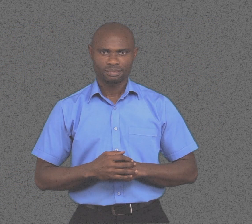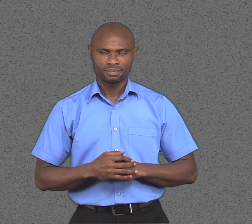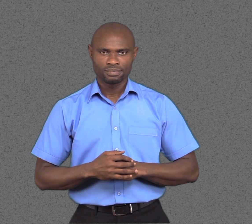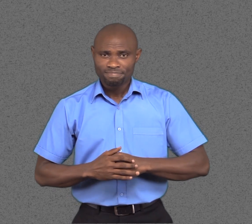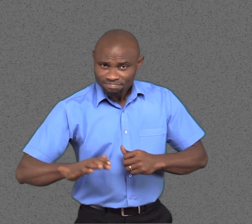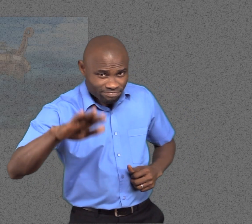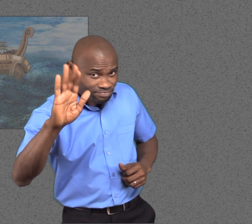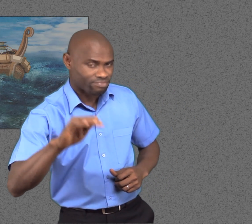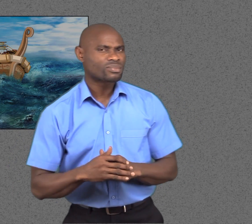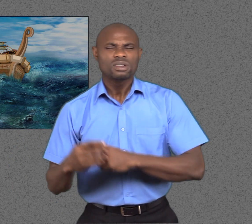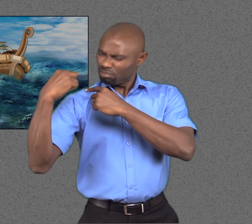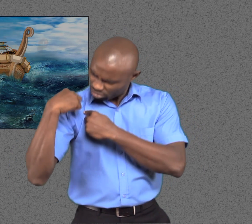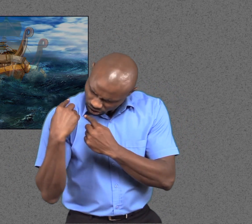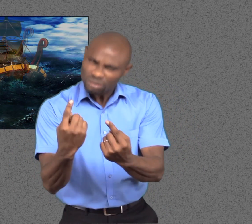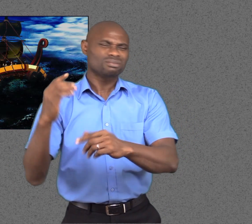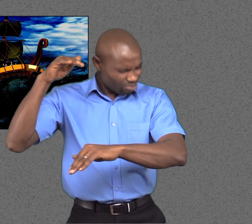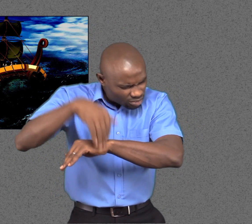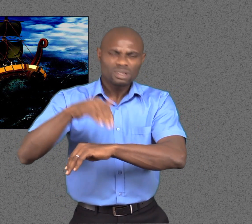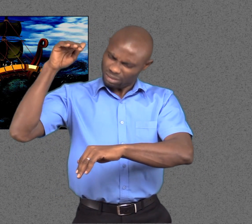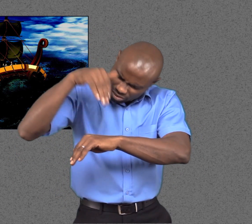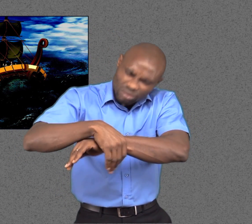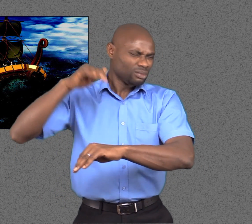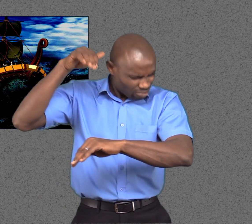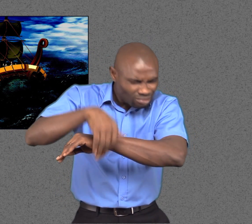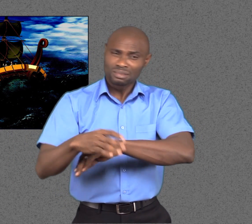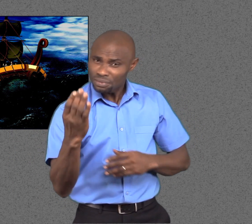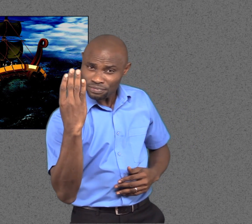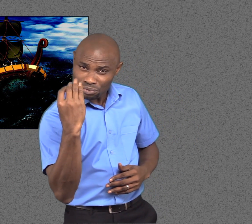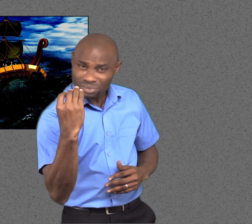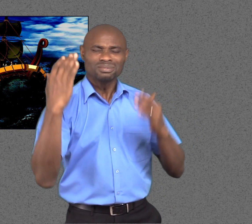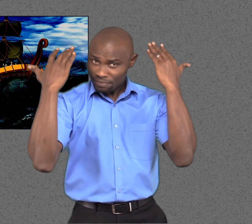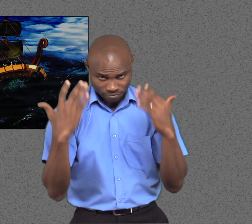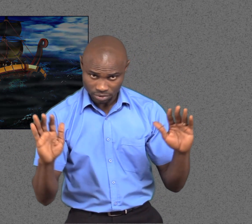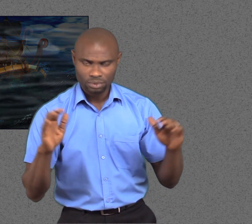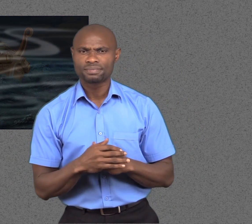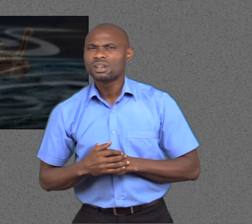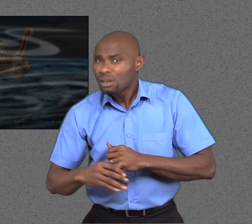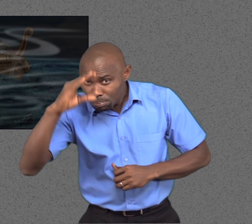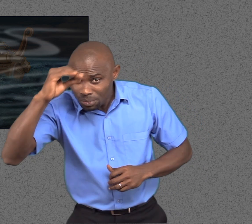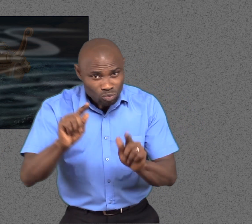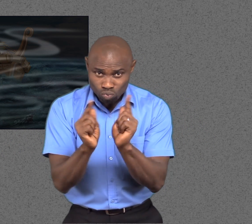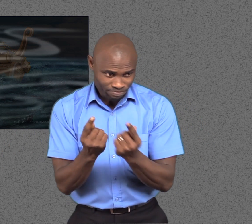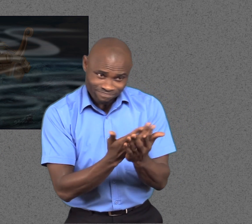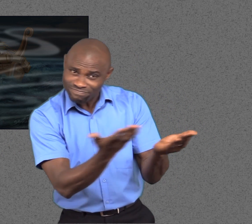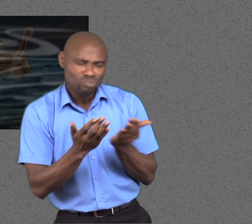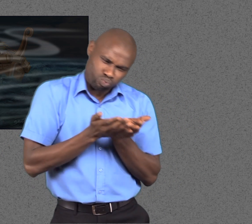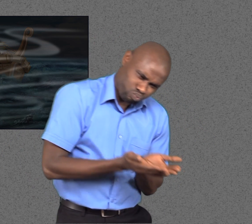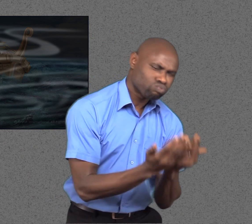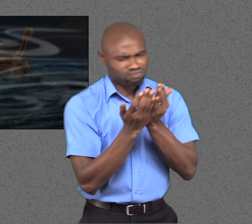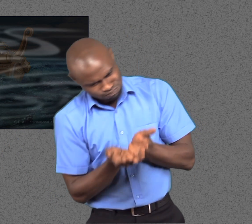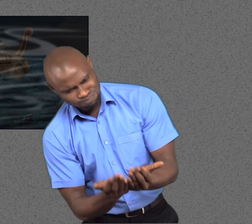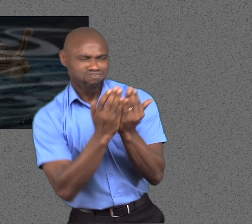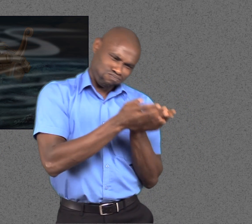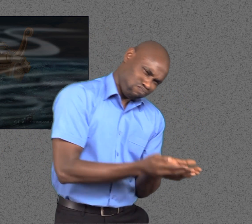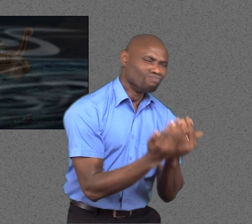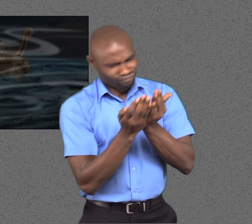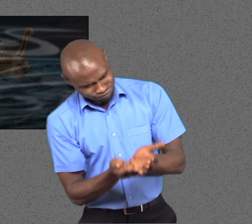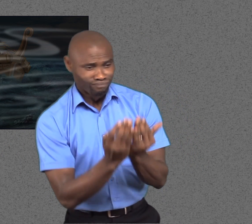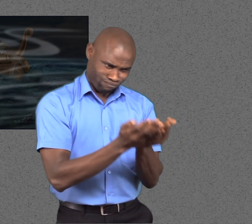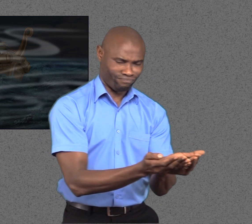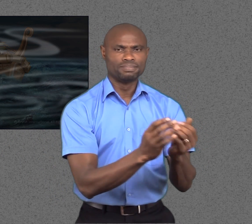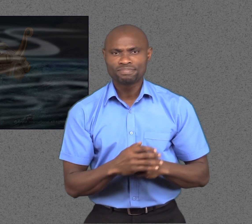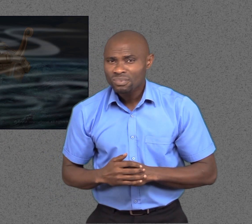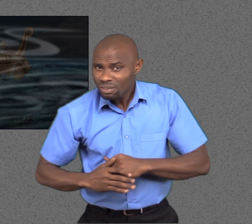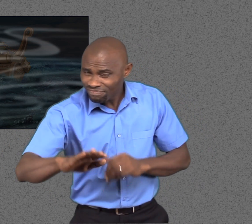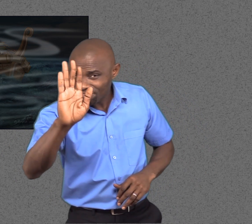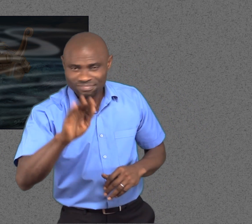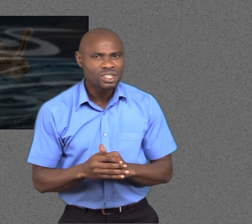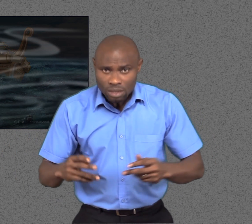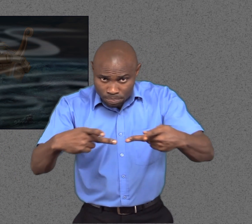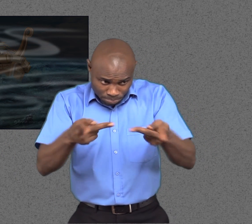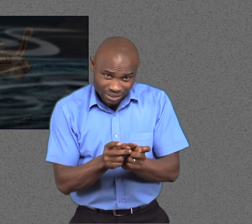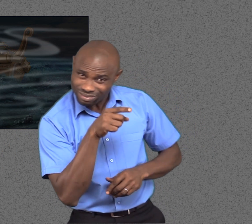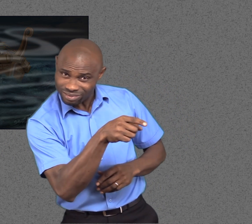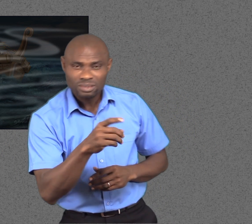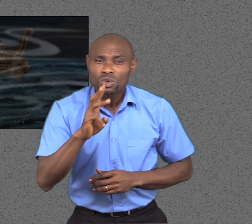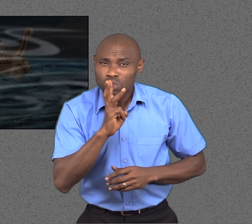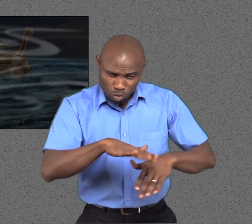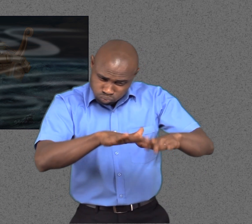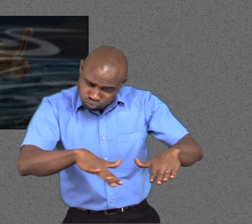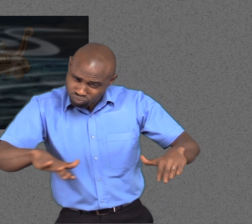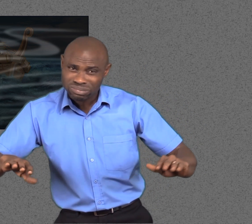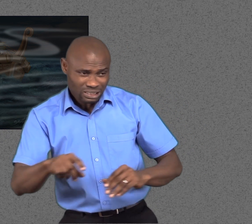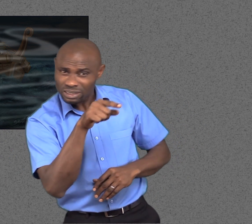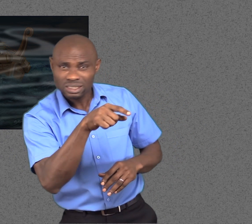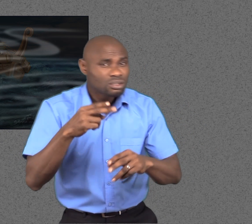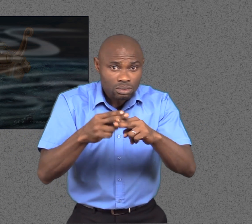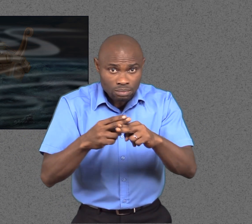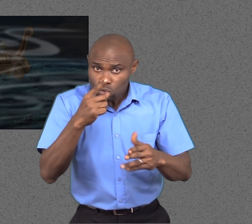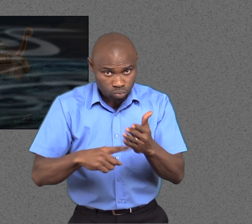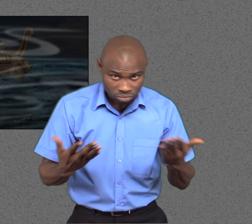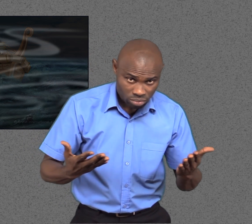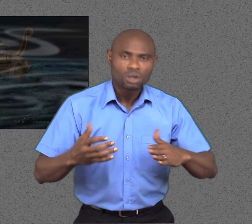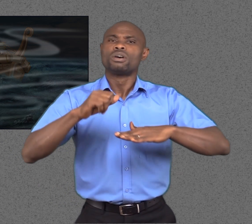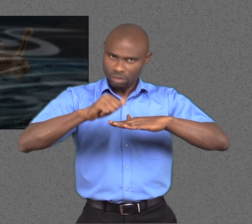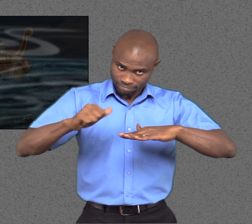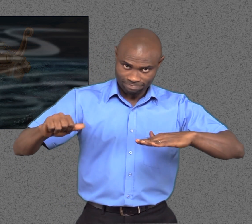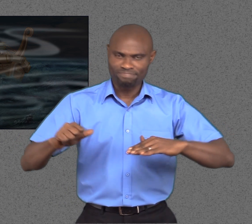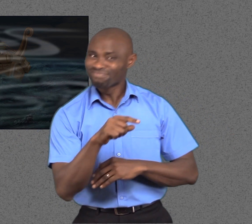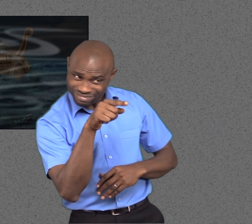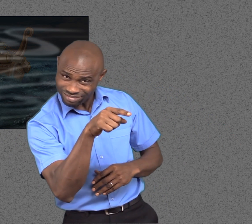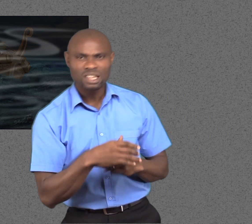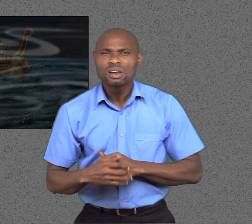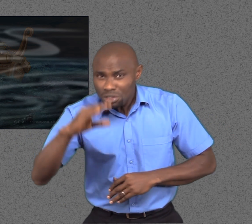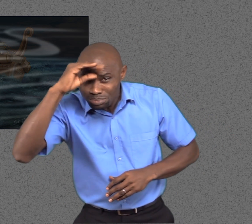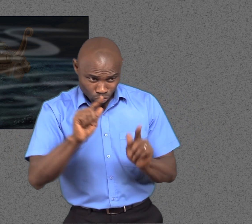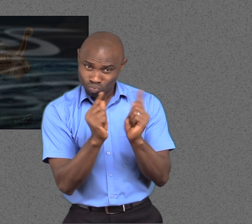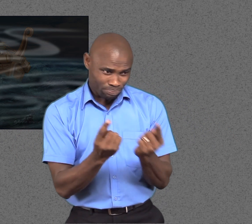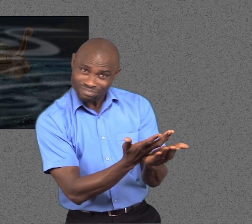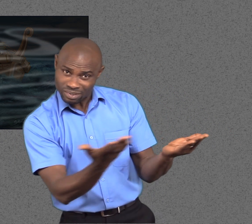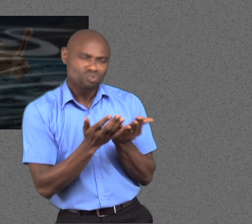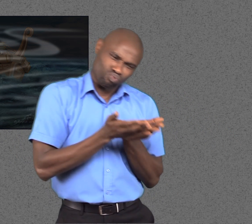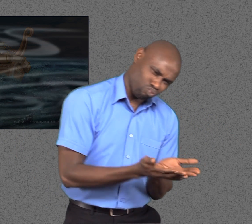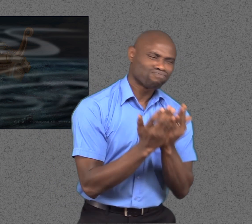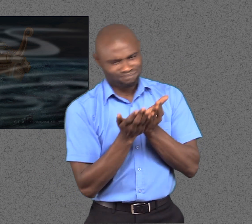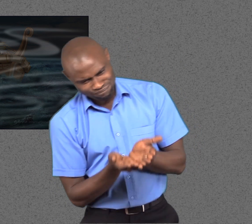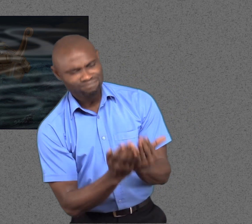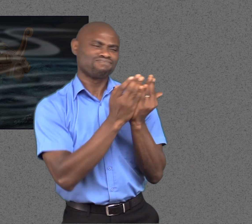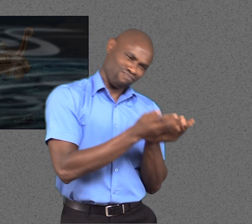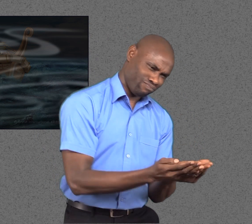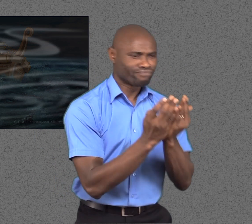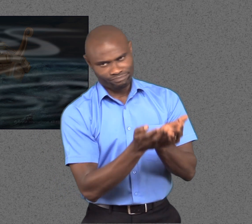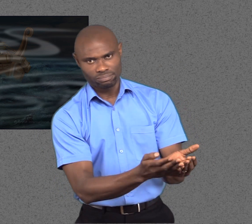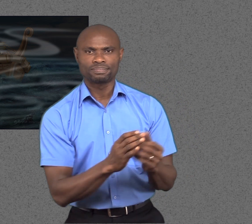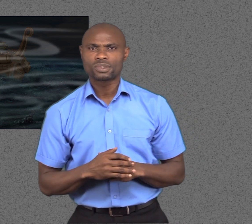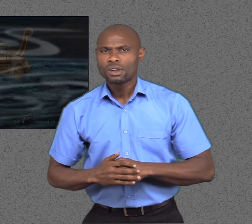On the fourteenth night we were still being driven across the Adriatic Sea.